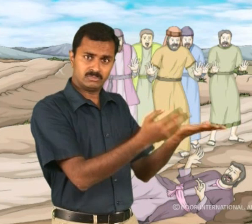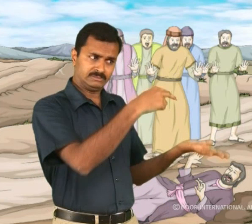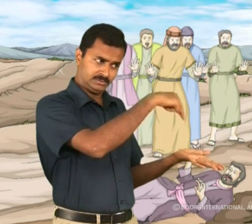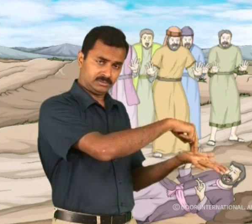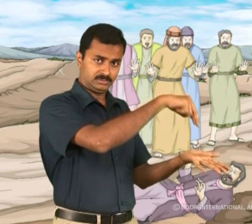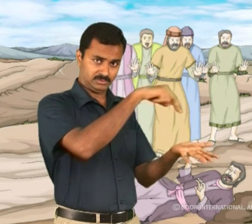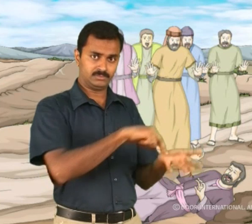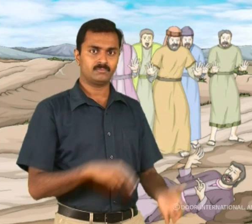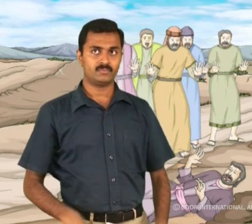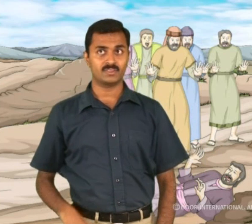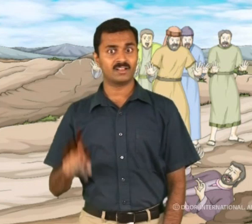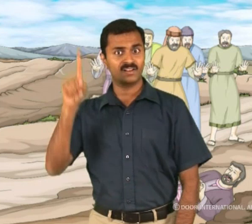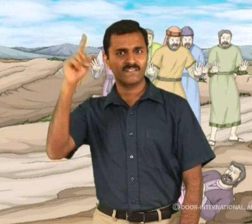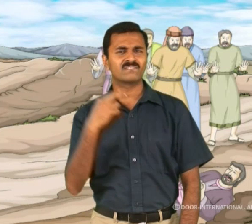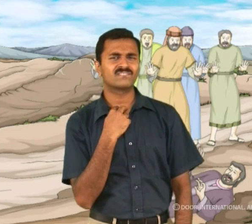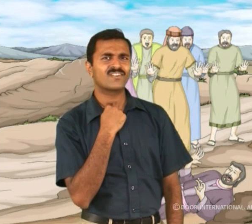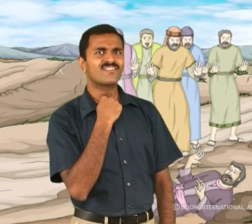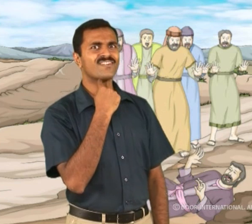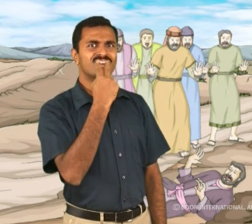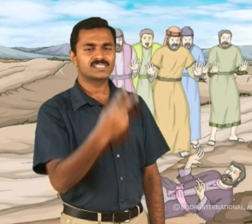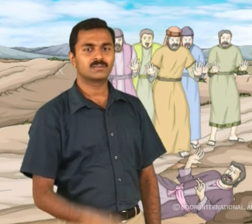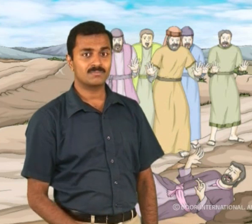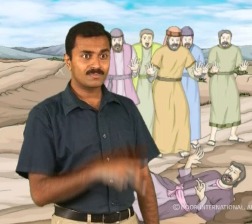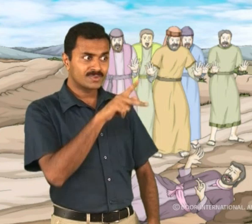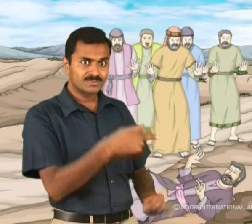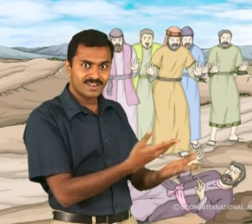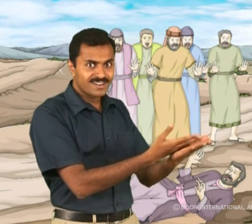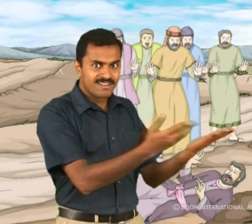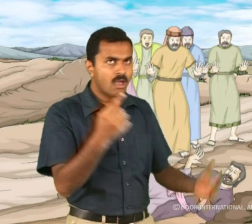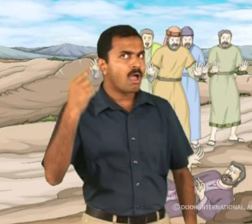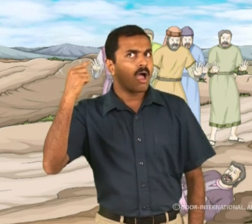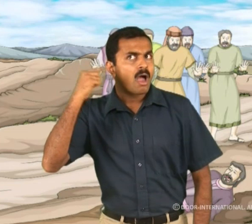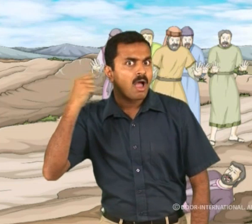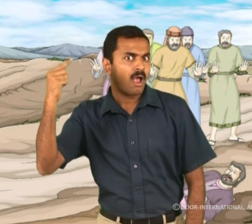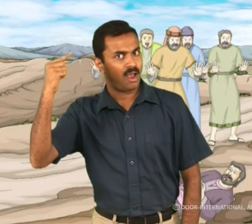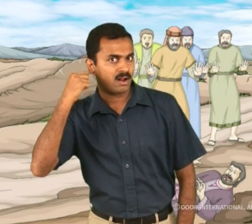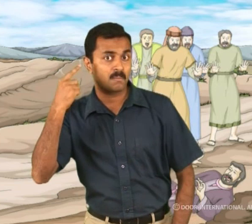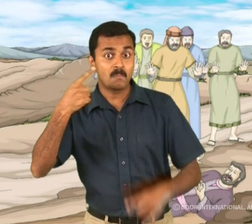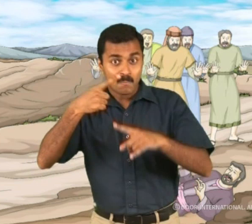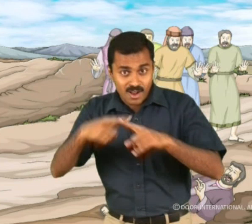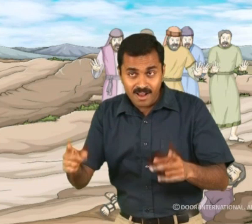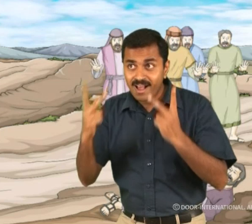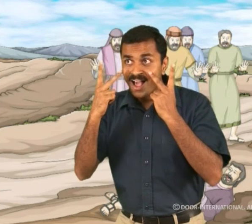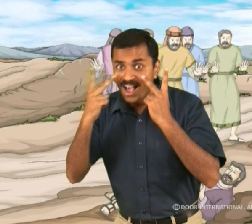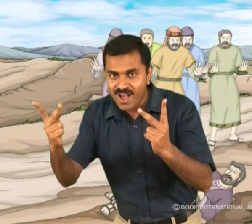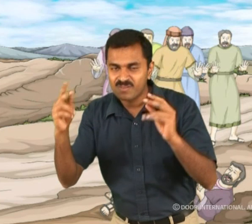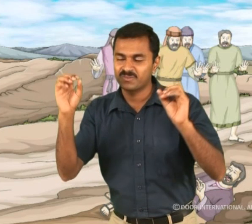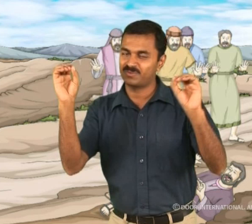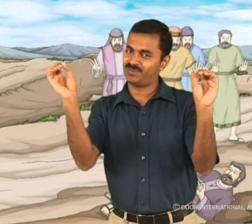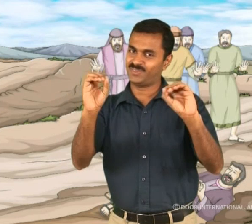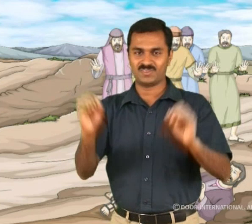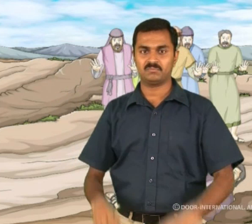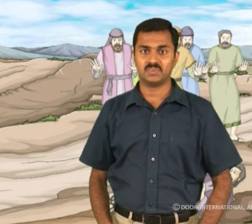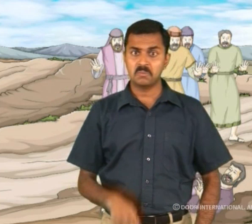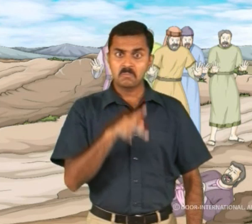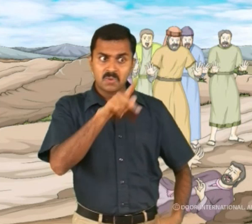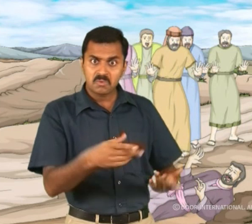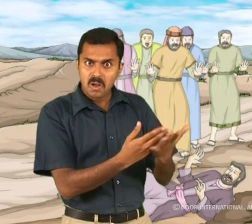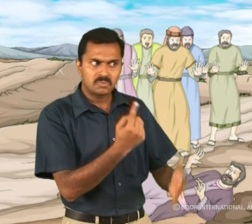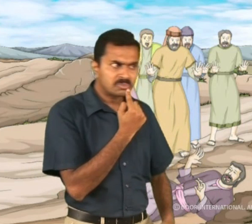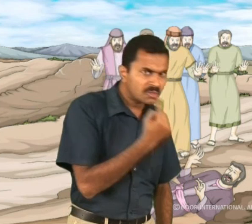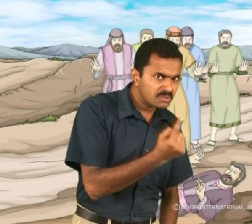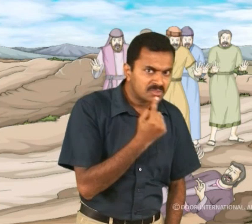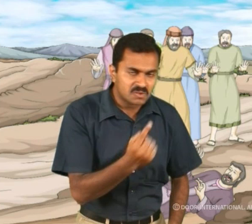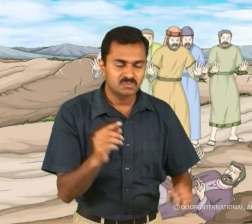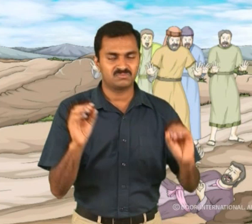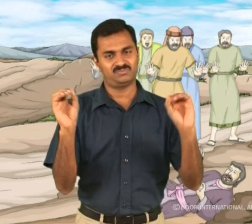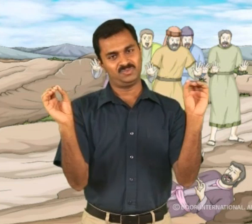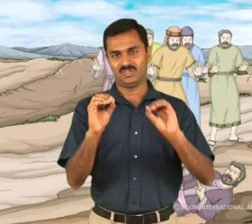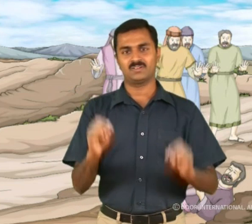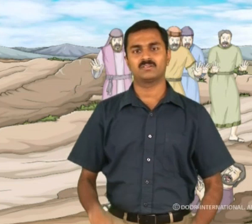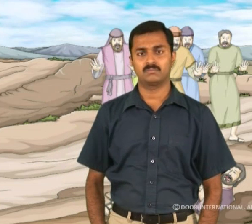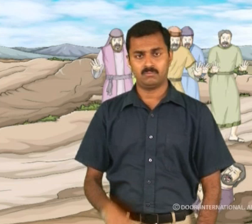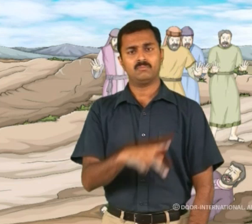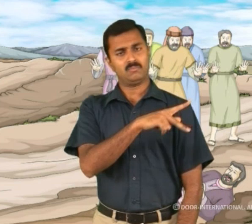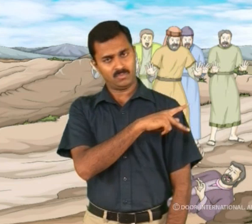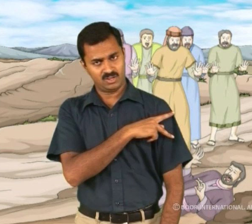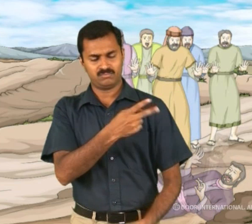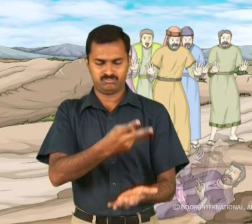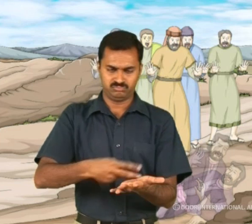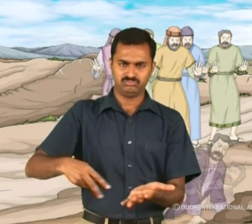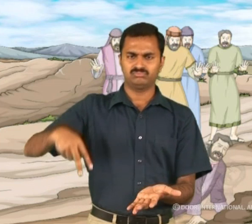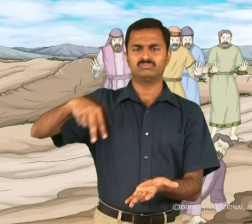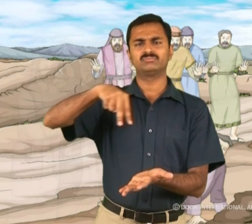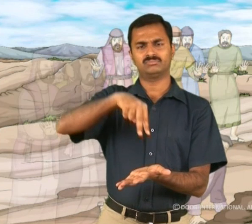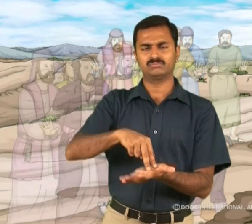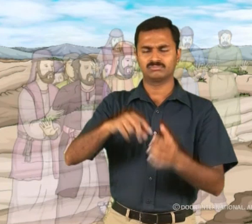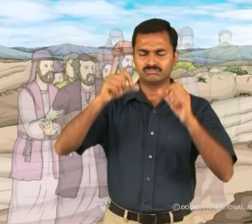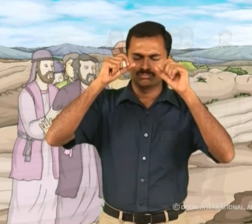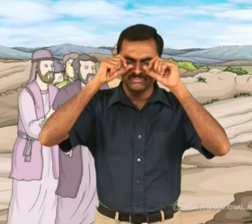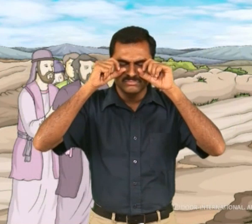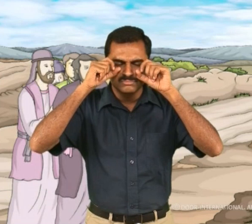Saul got up from the ground, but when he opened his eyes he could not see a thing.